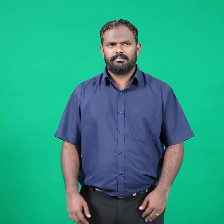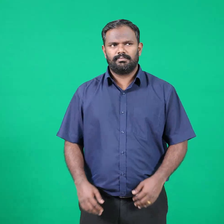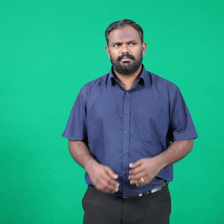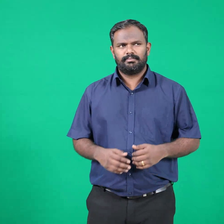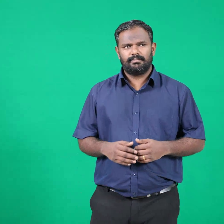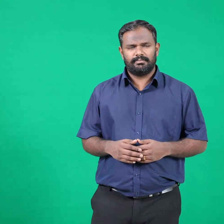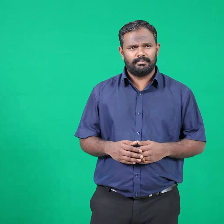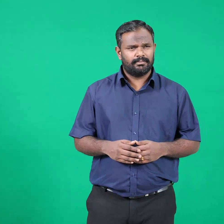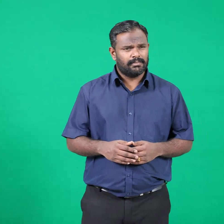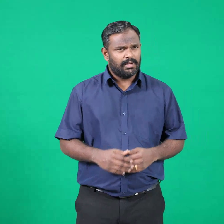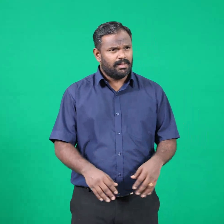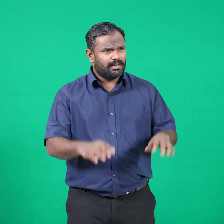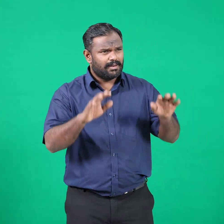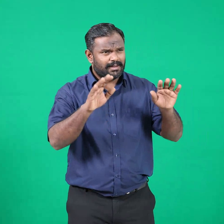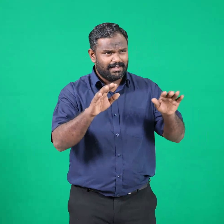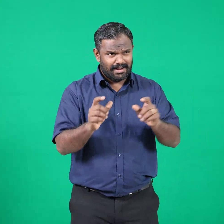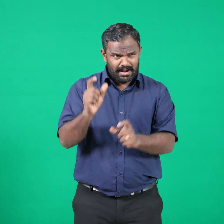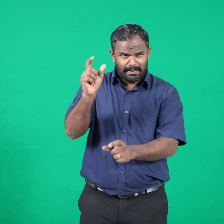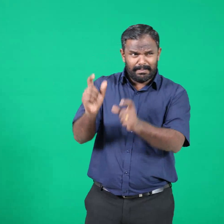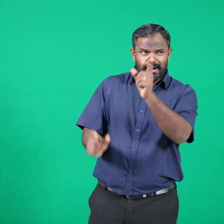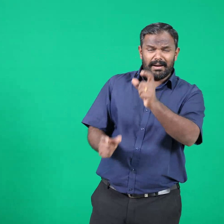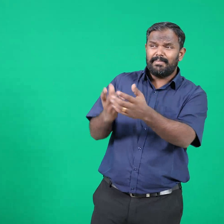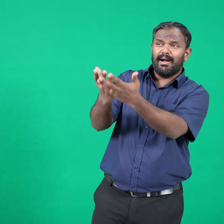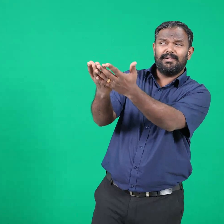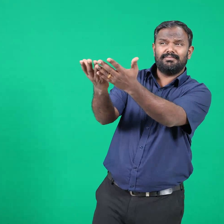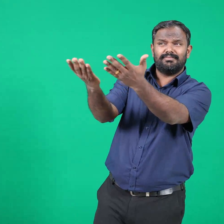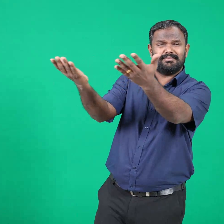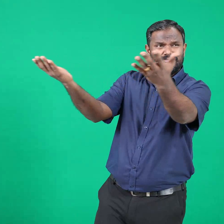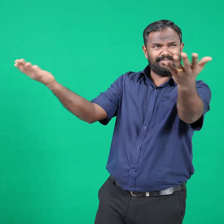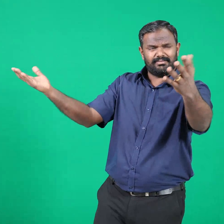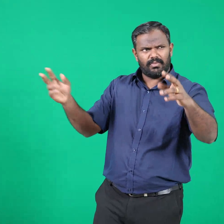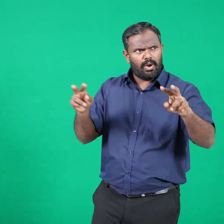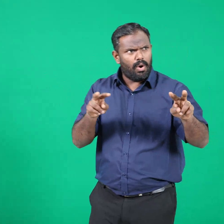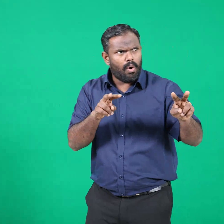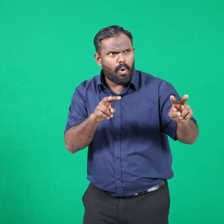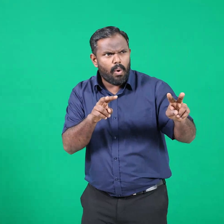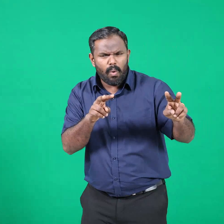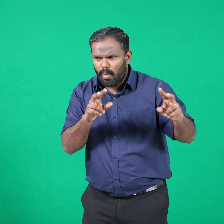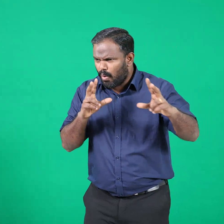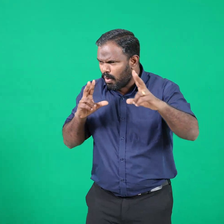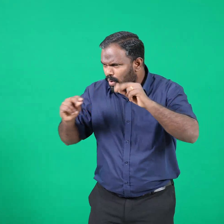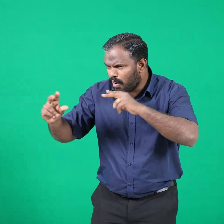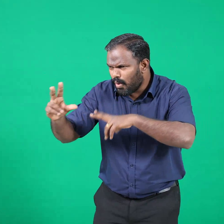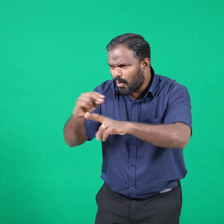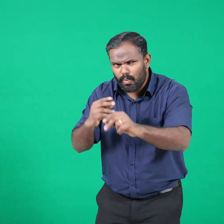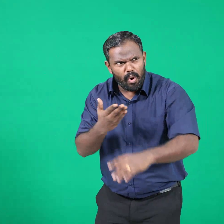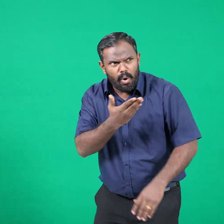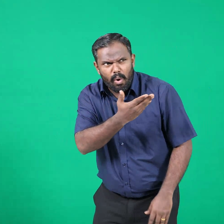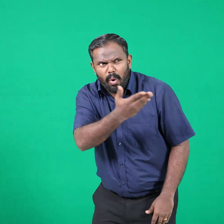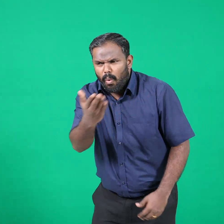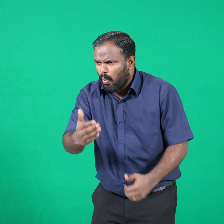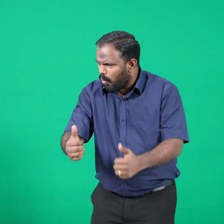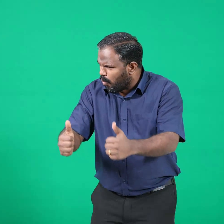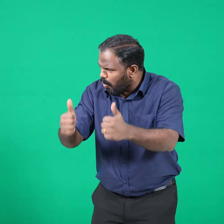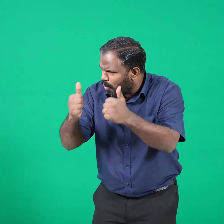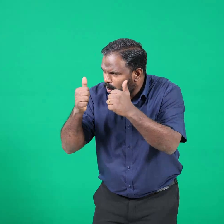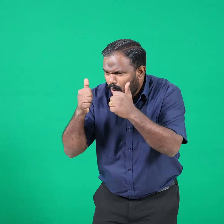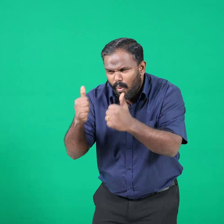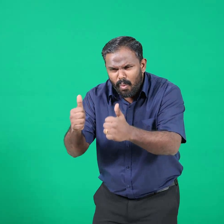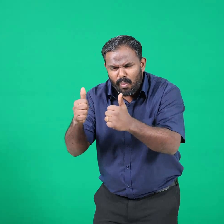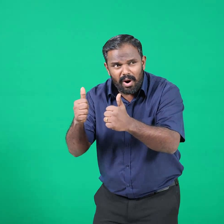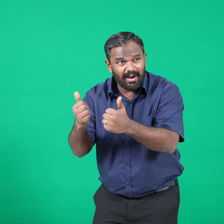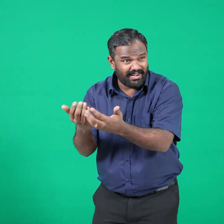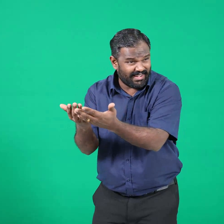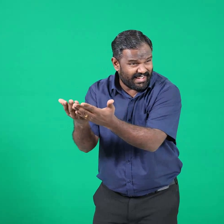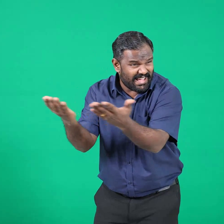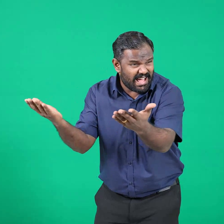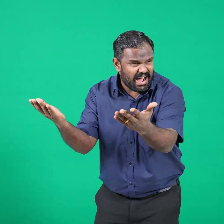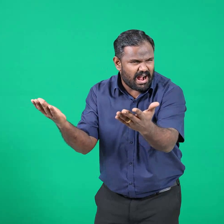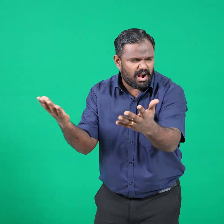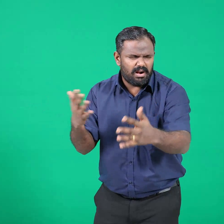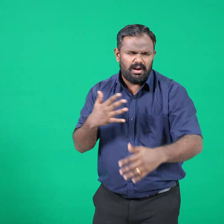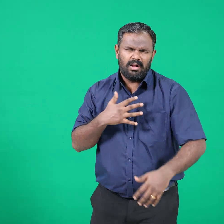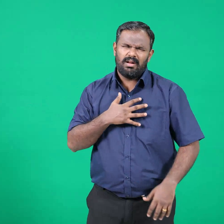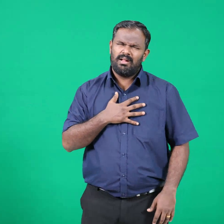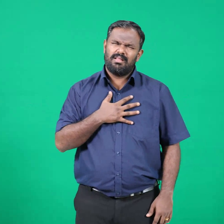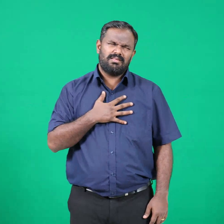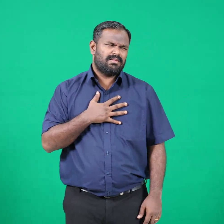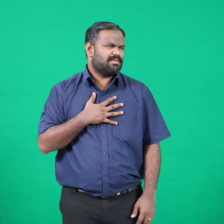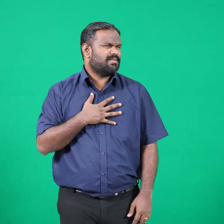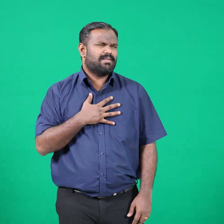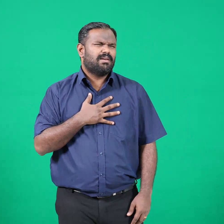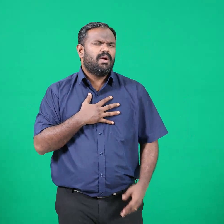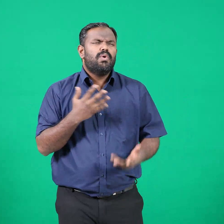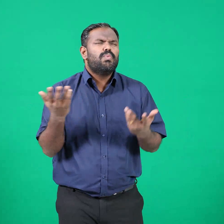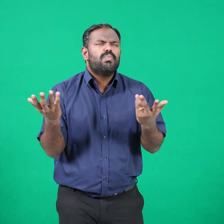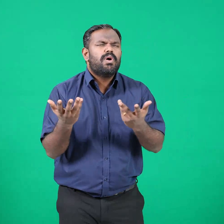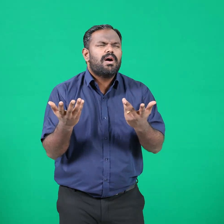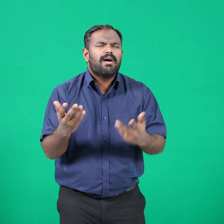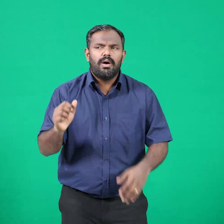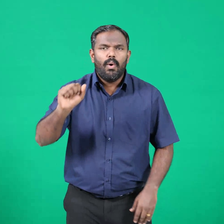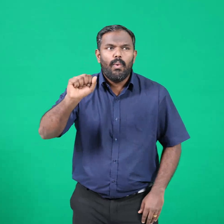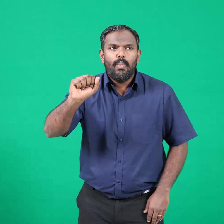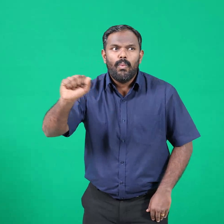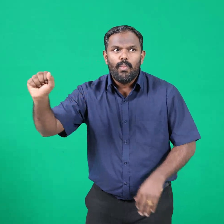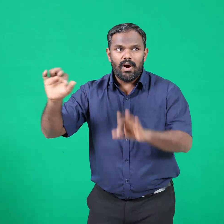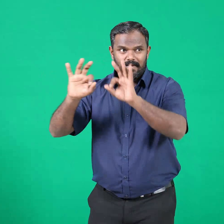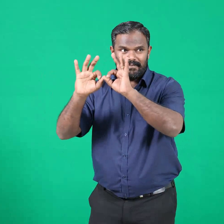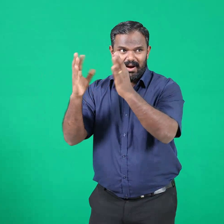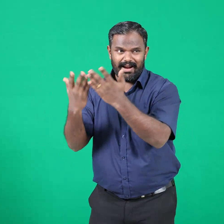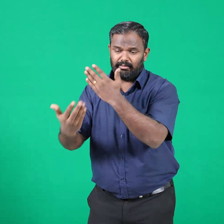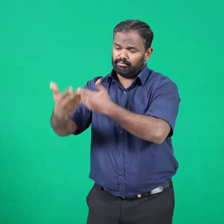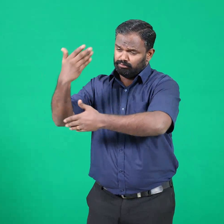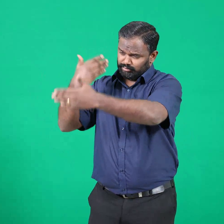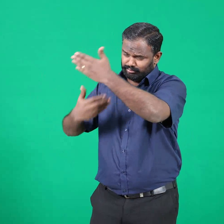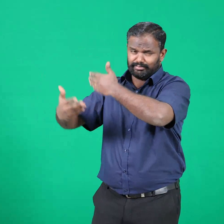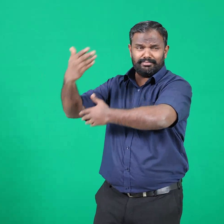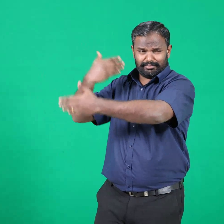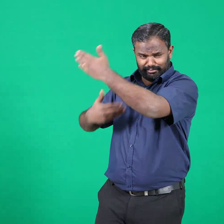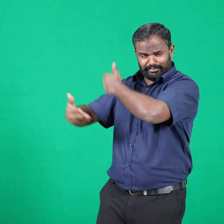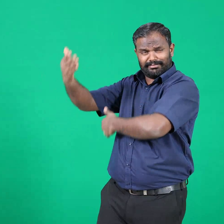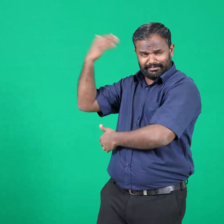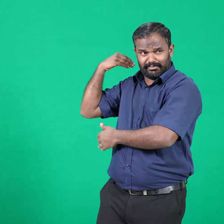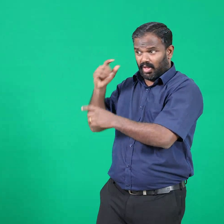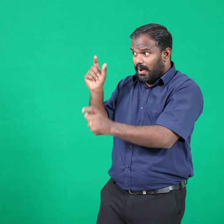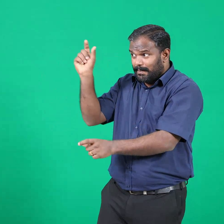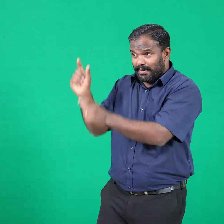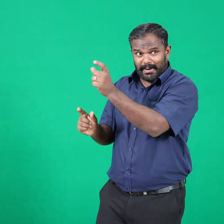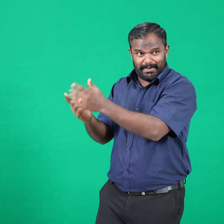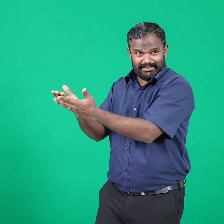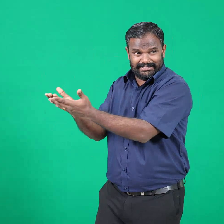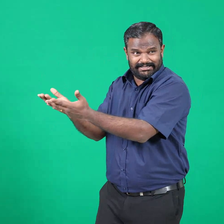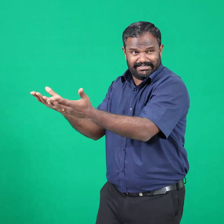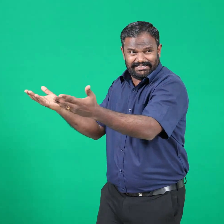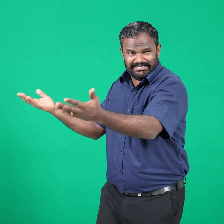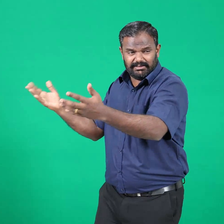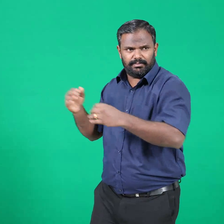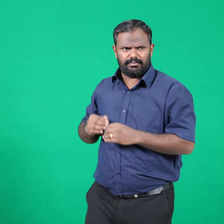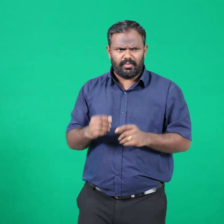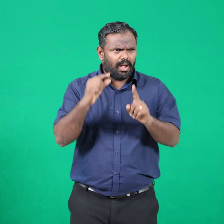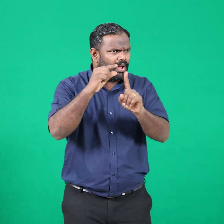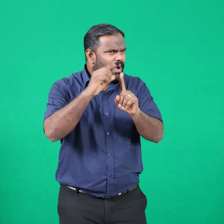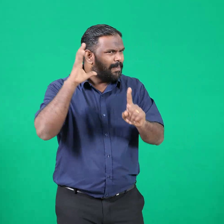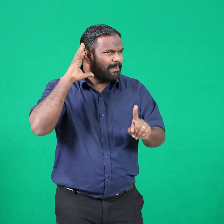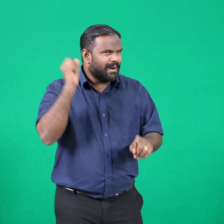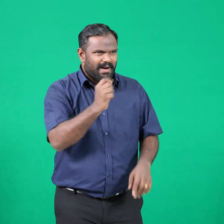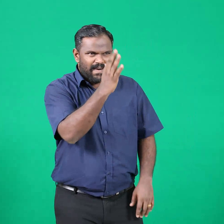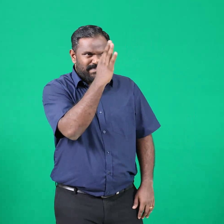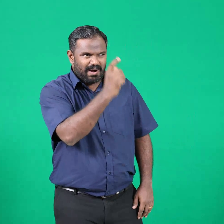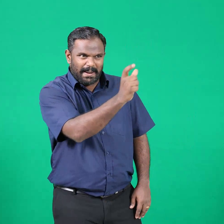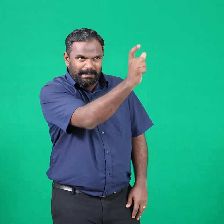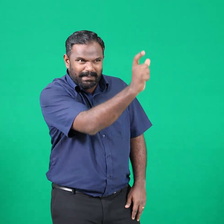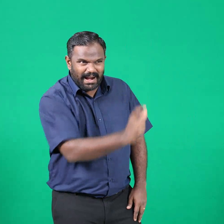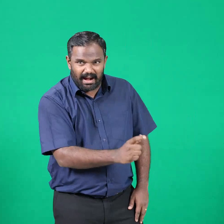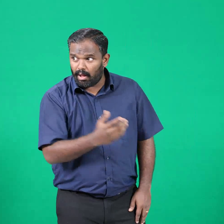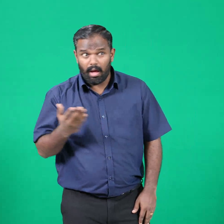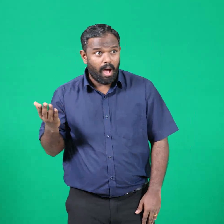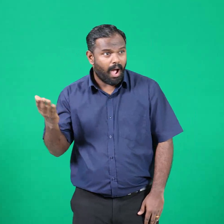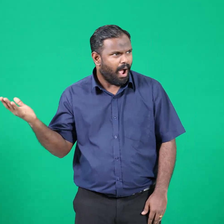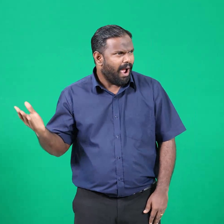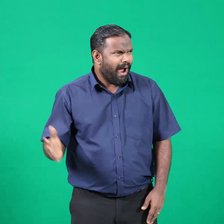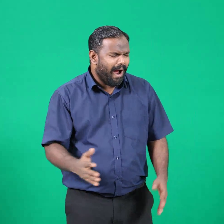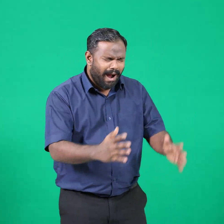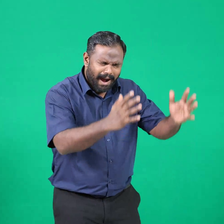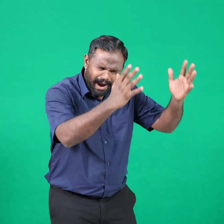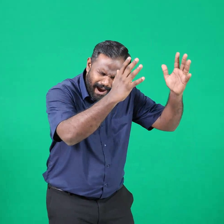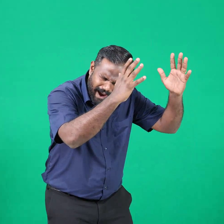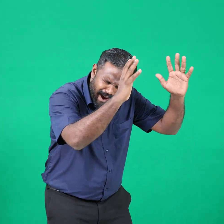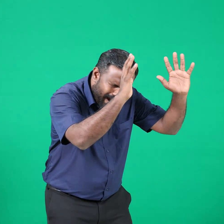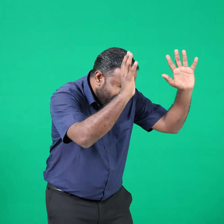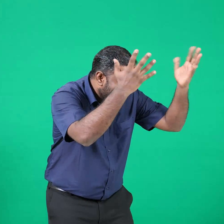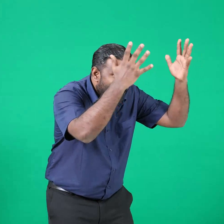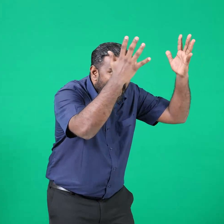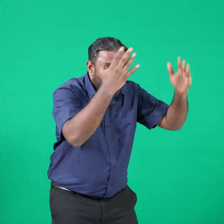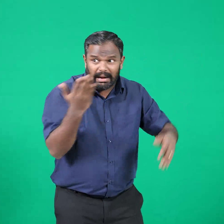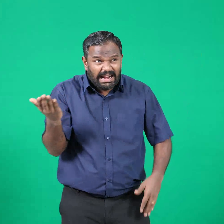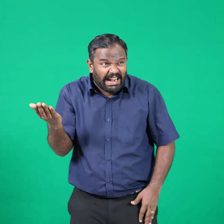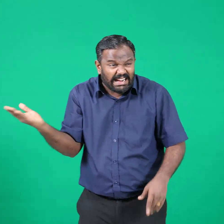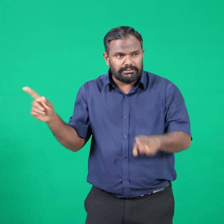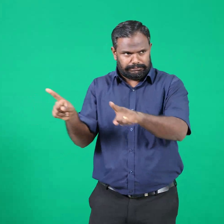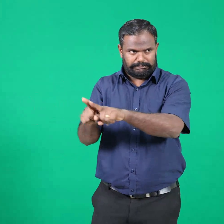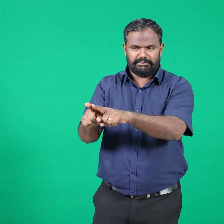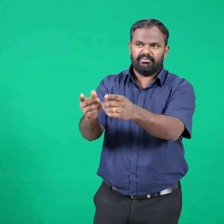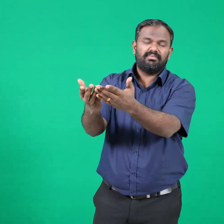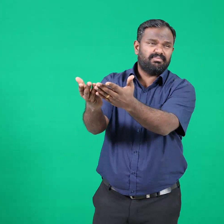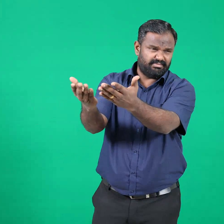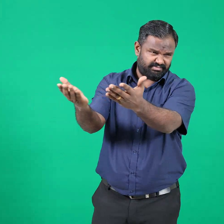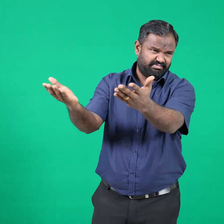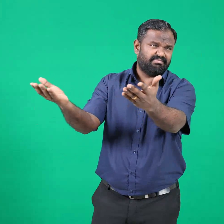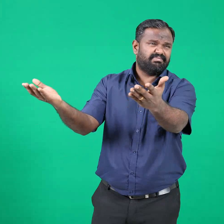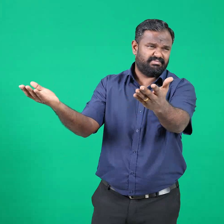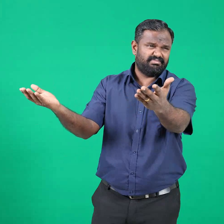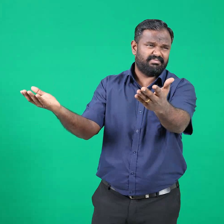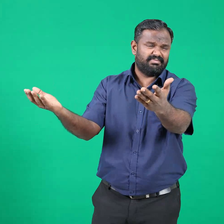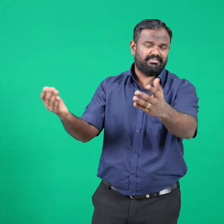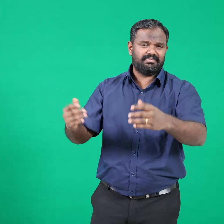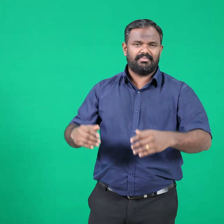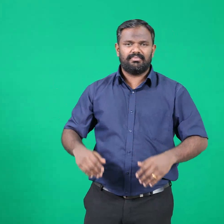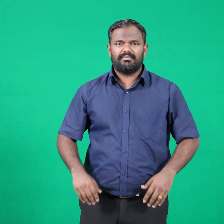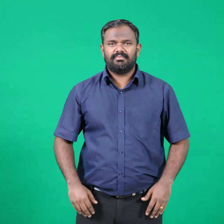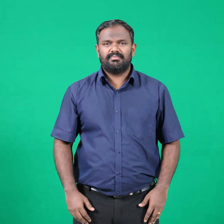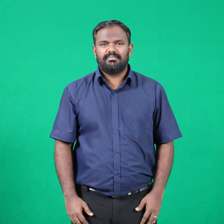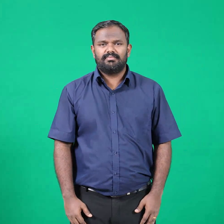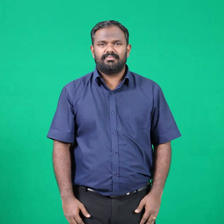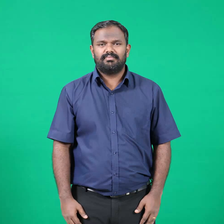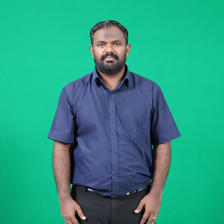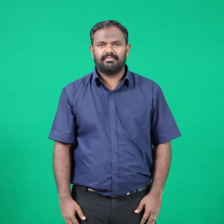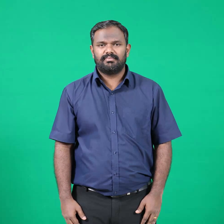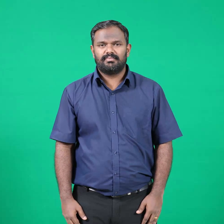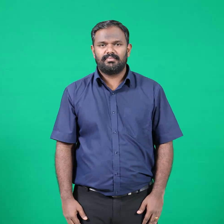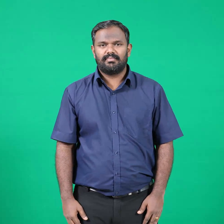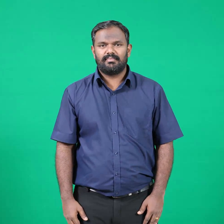Woe to you when all men speak well of you, for their fathers treated the false prophets in the same way.